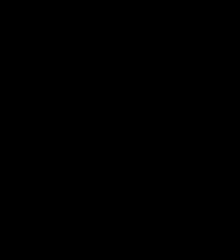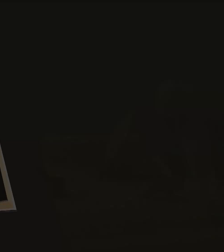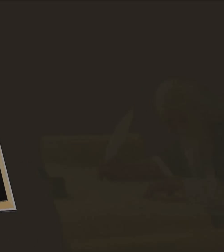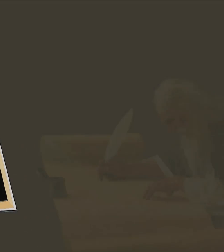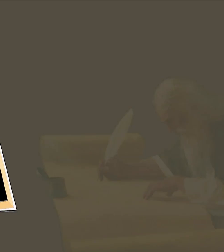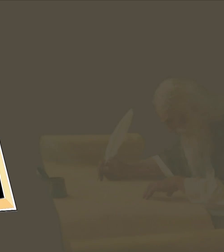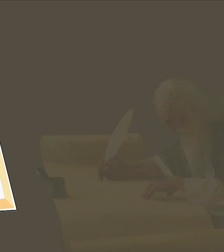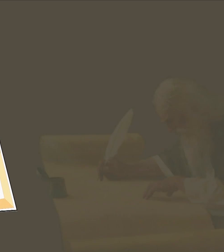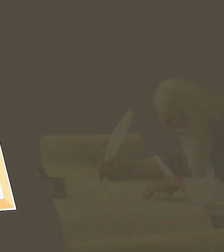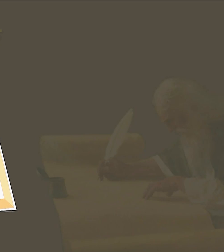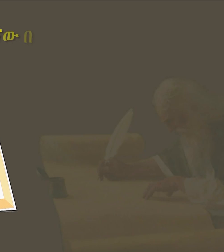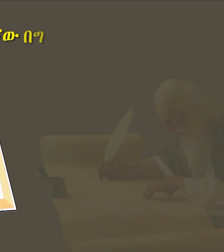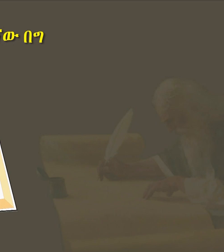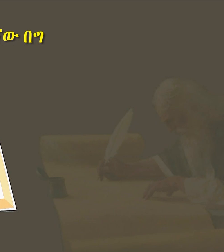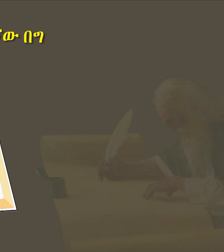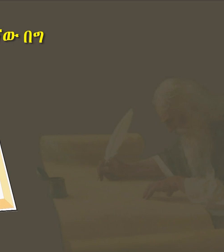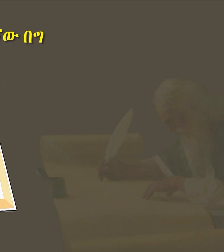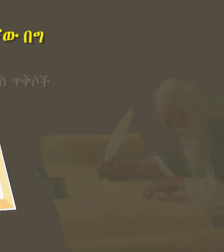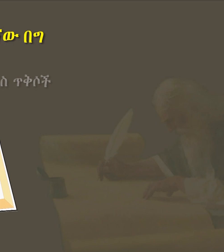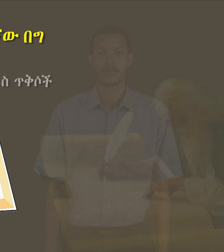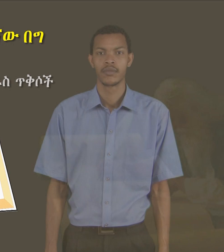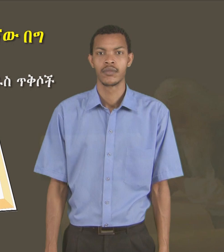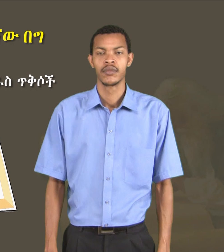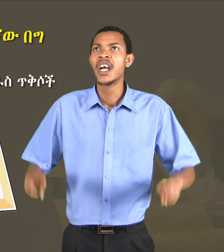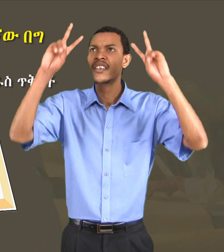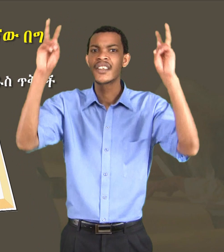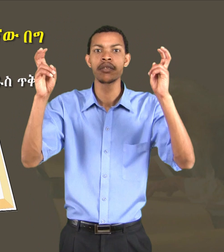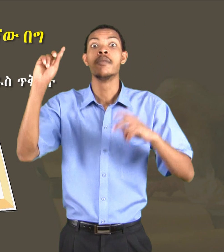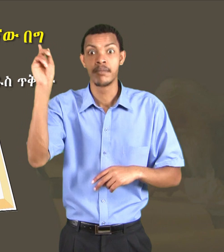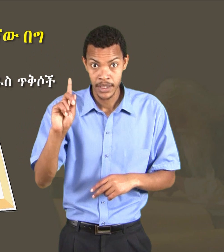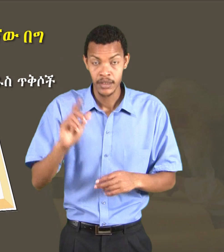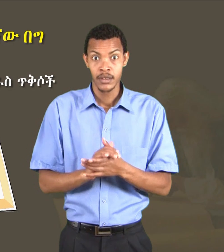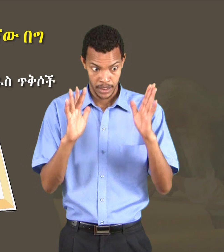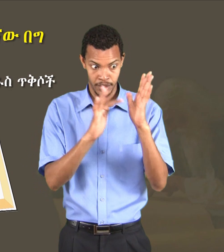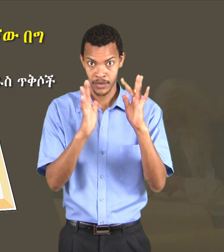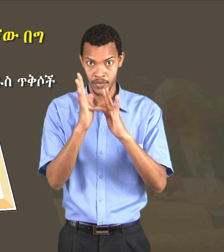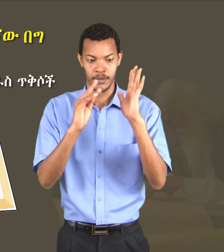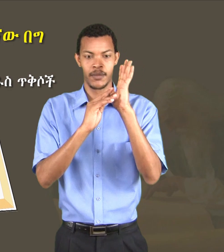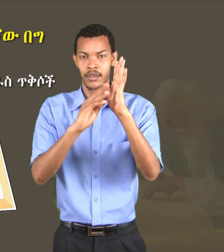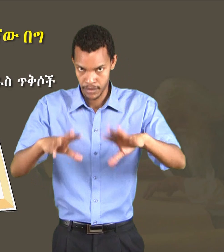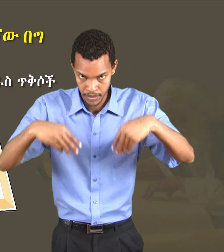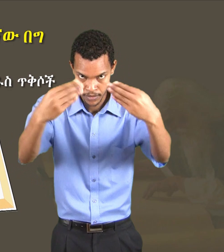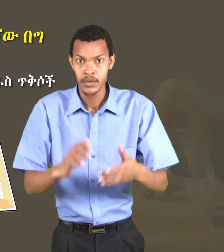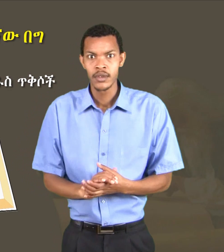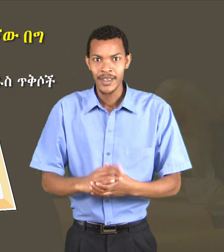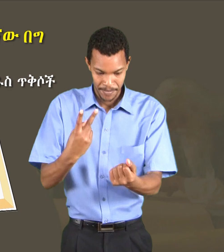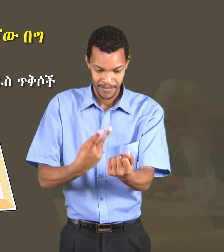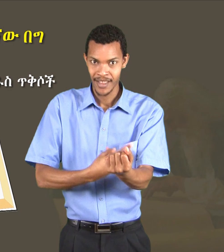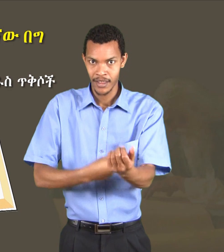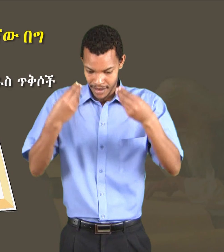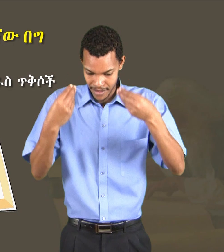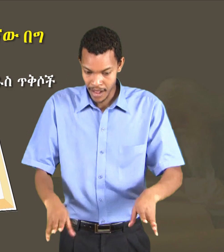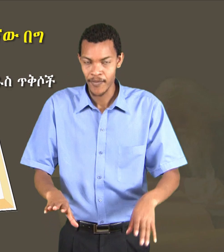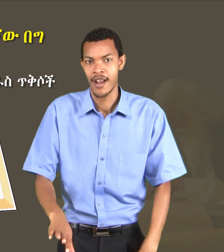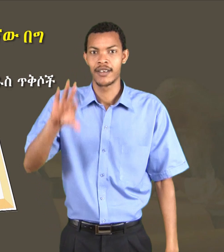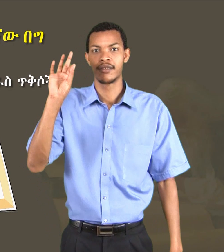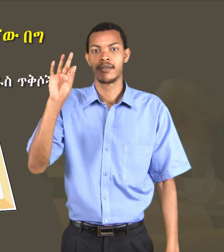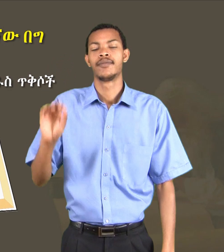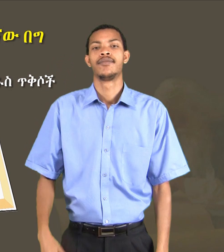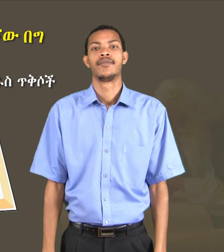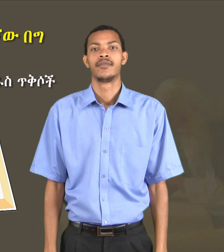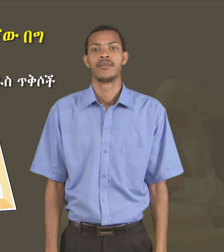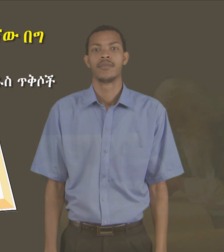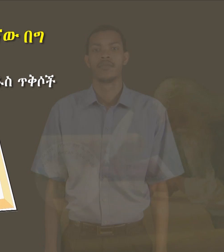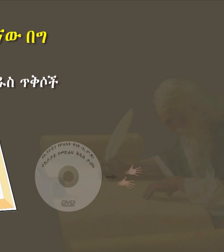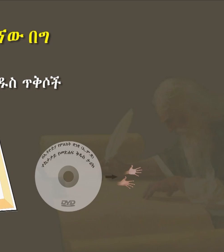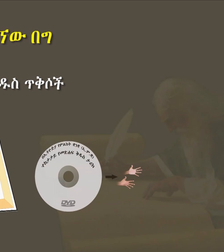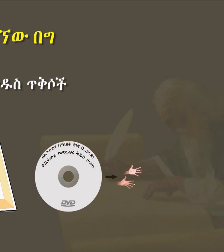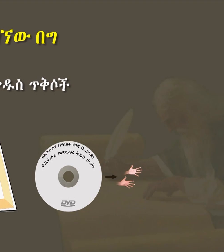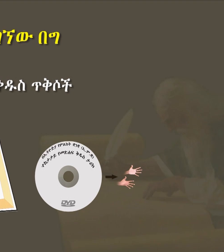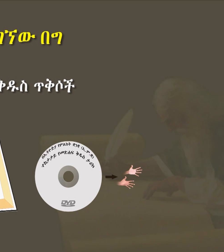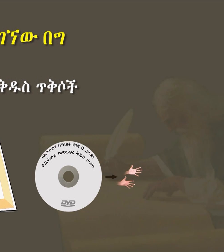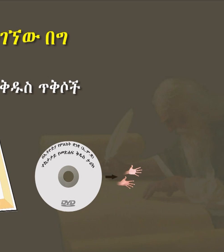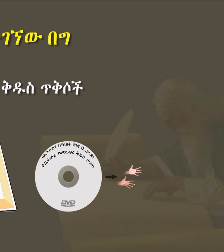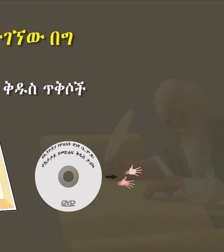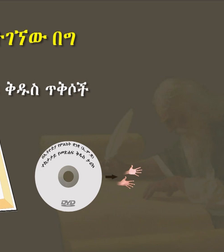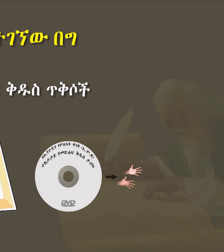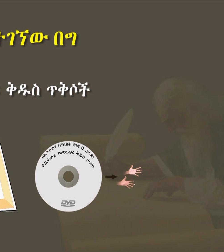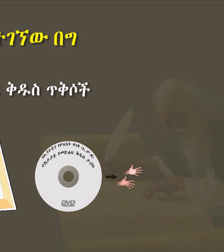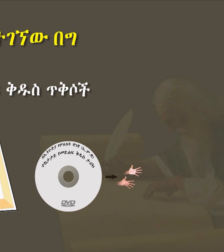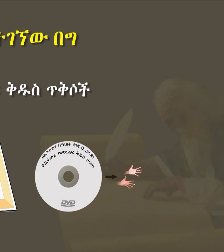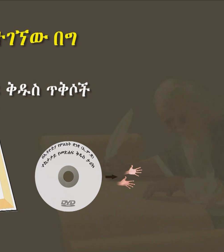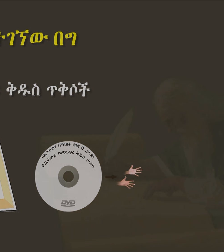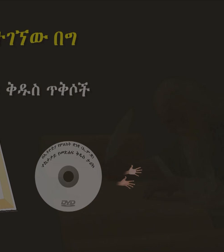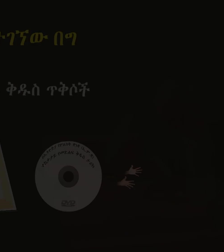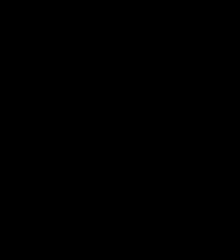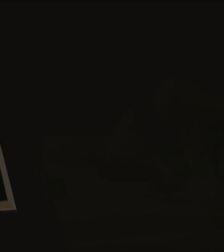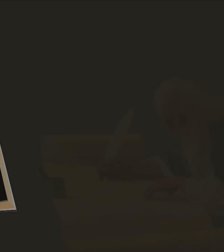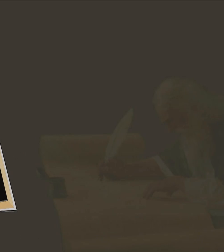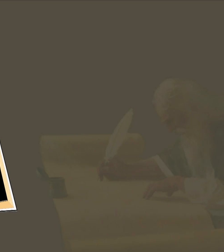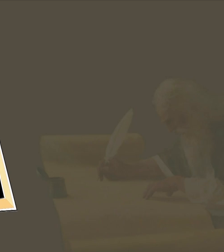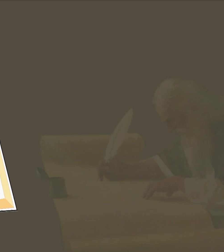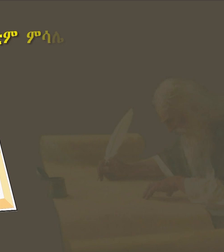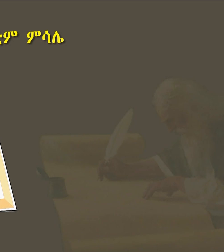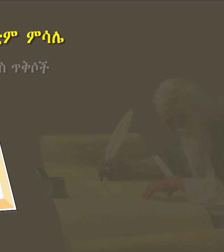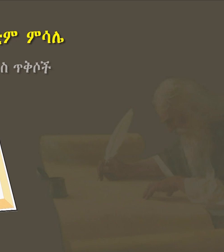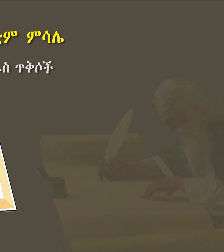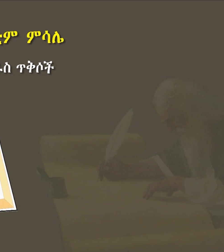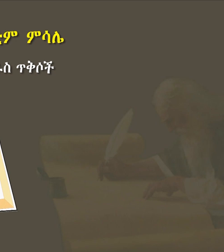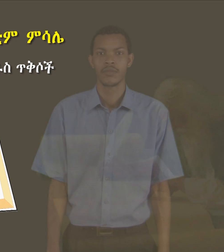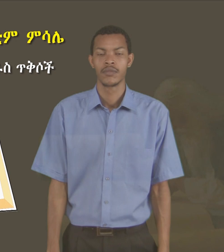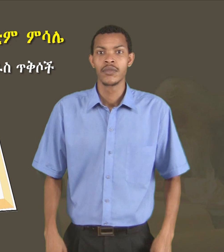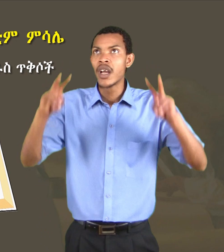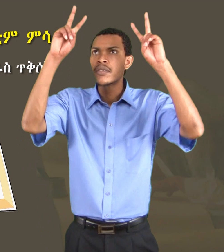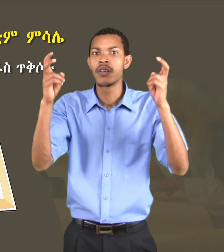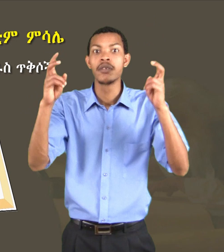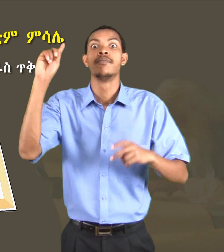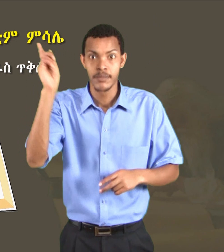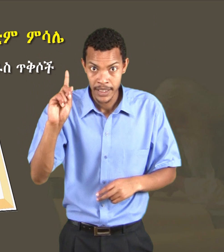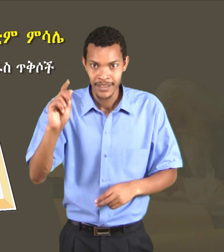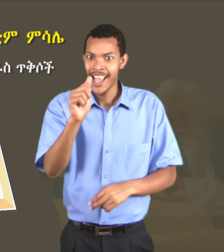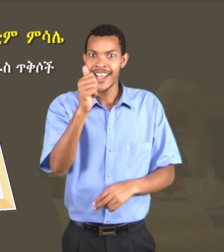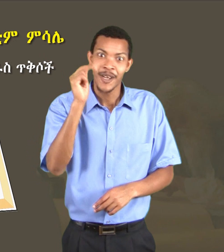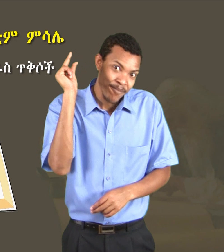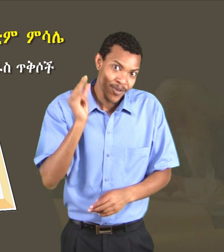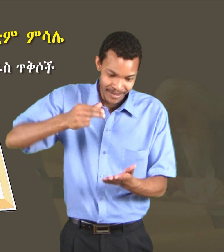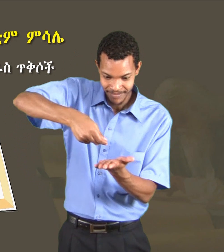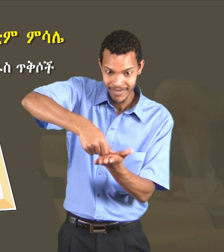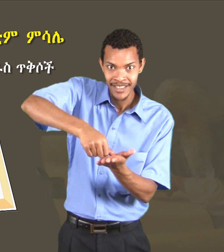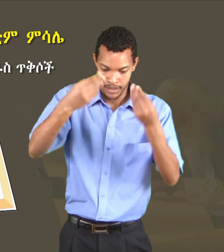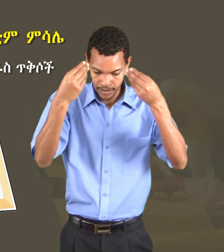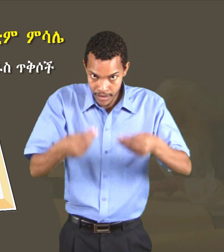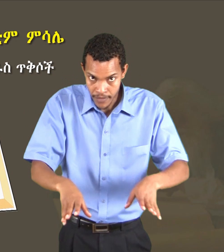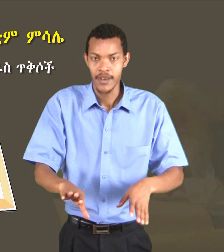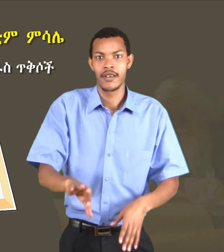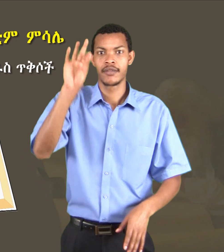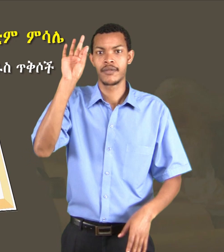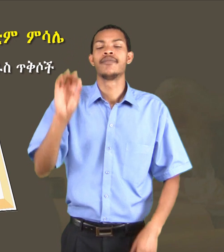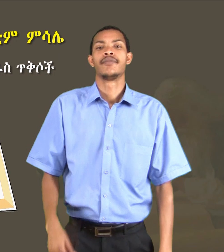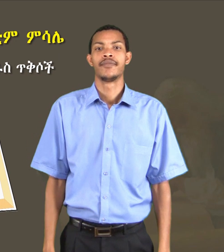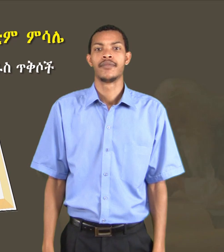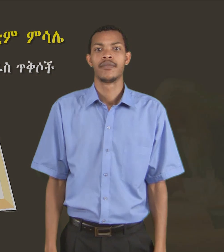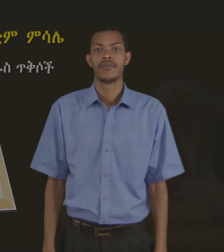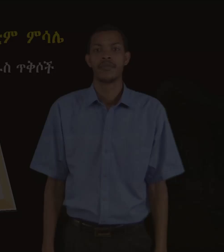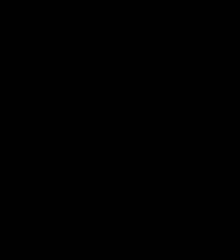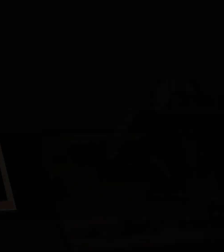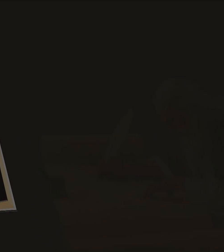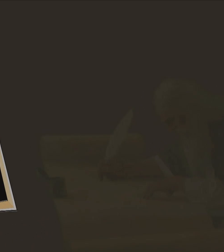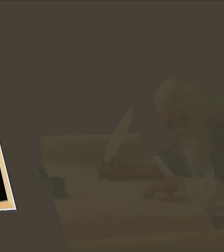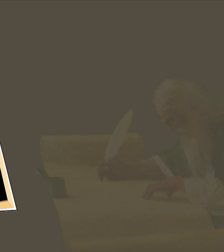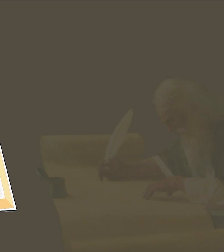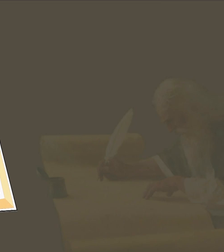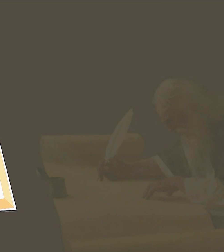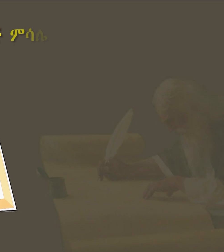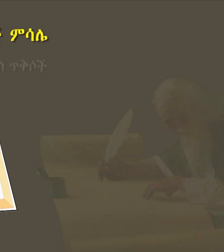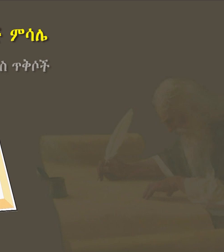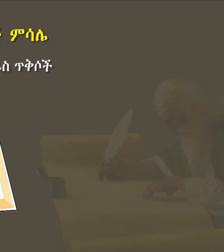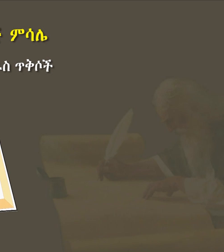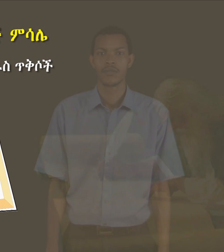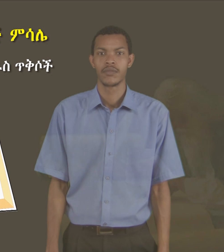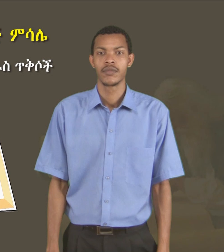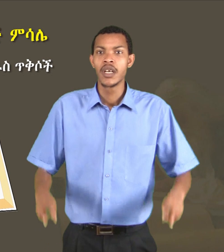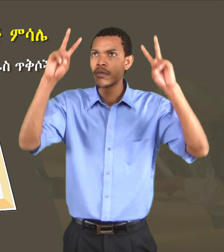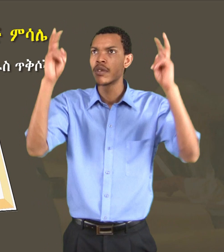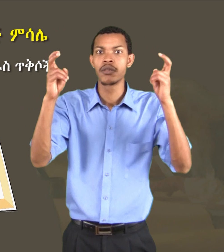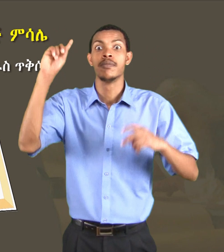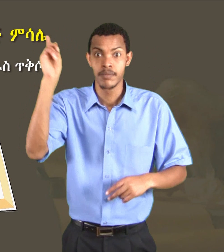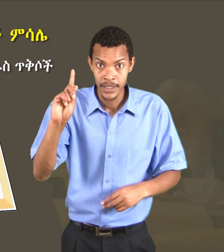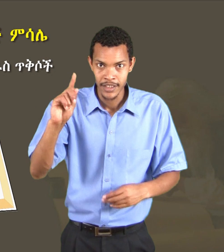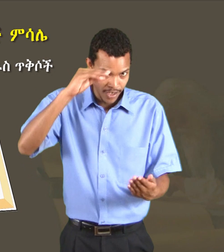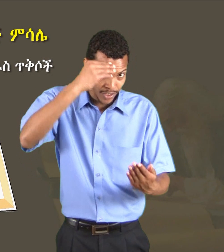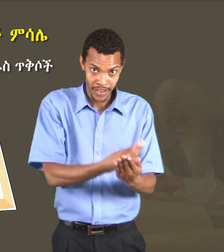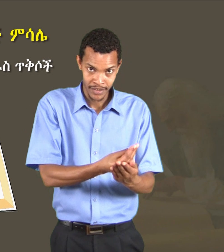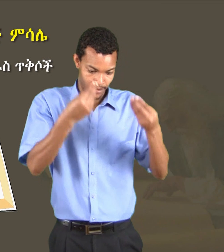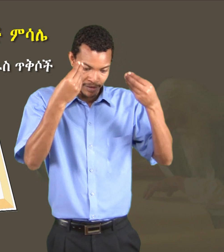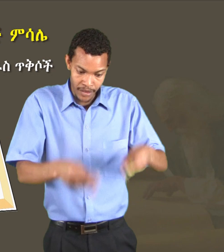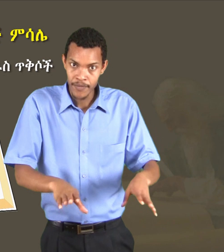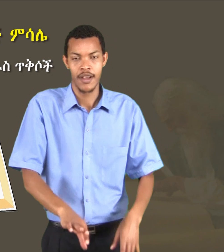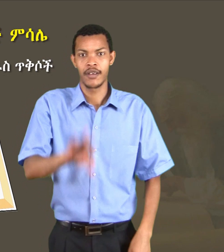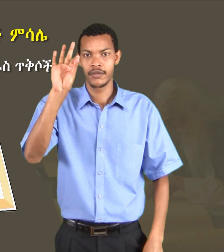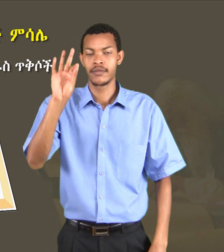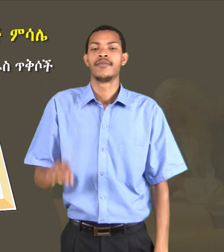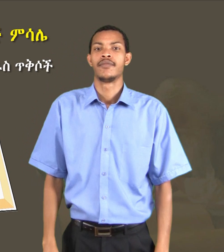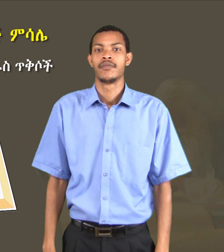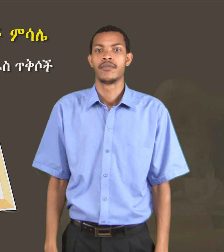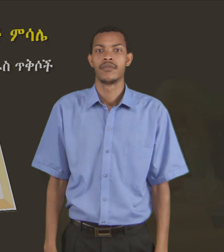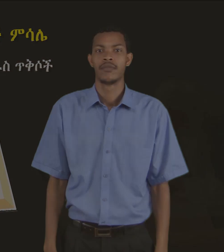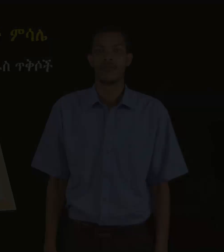Jesus tells the stories of a lost sheep, coin and son